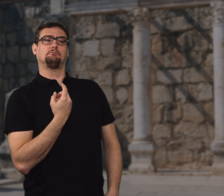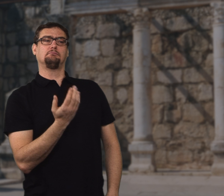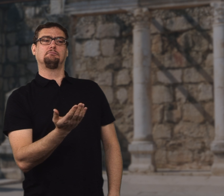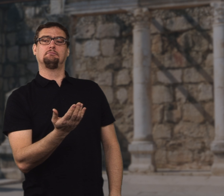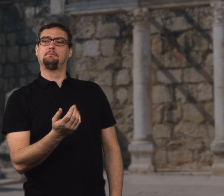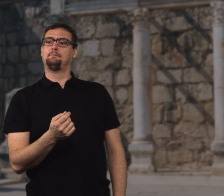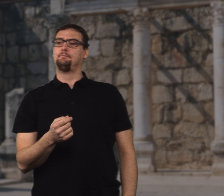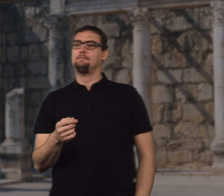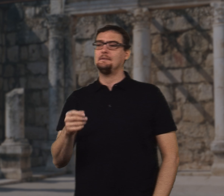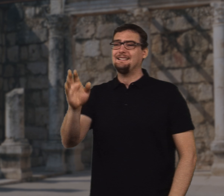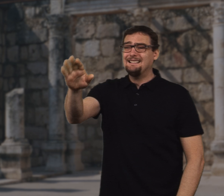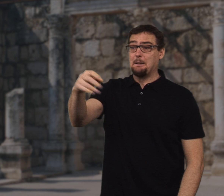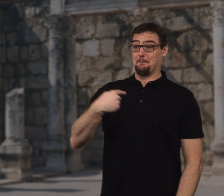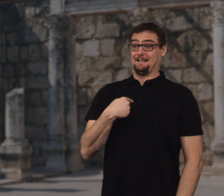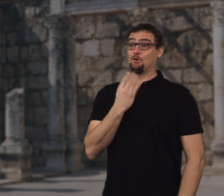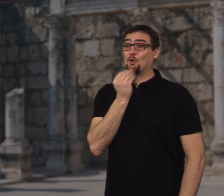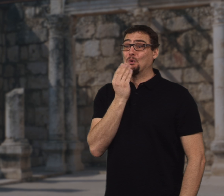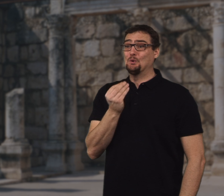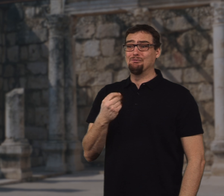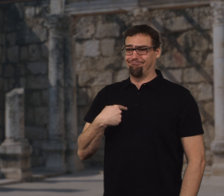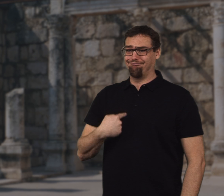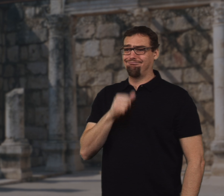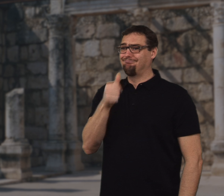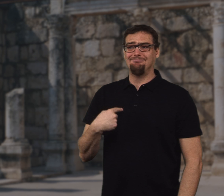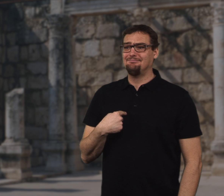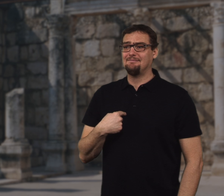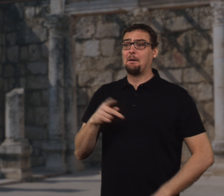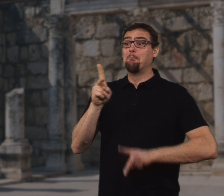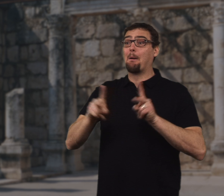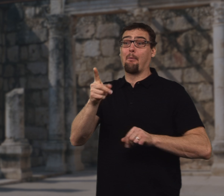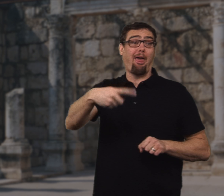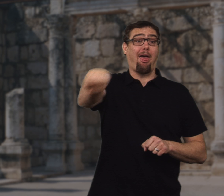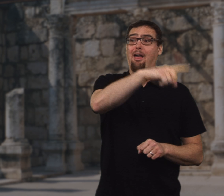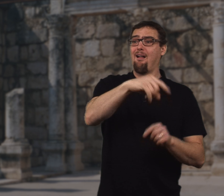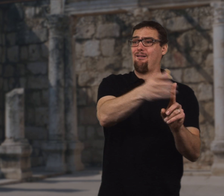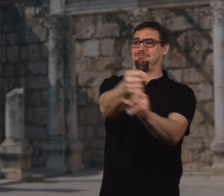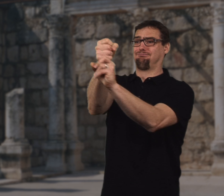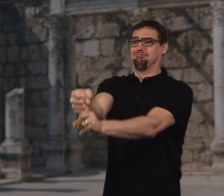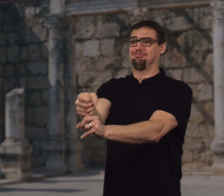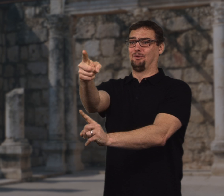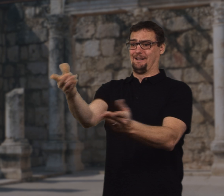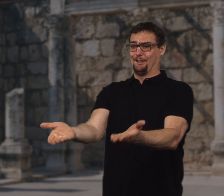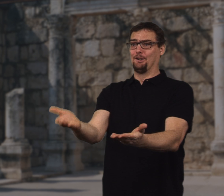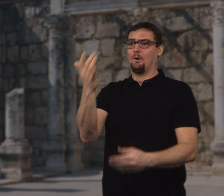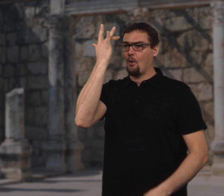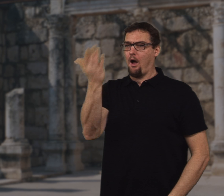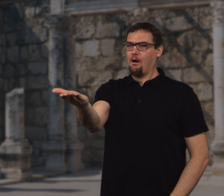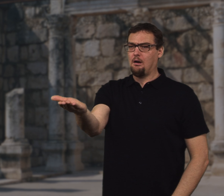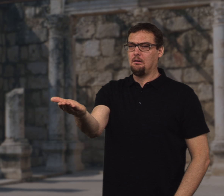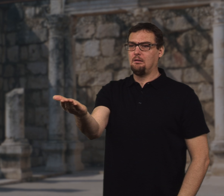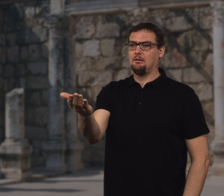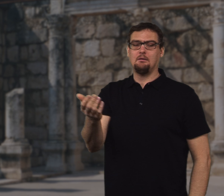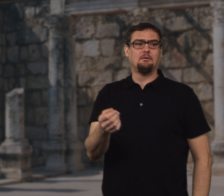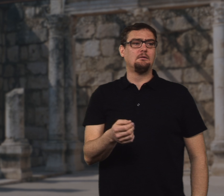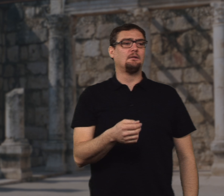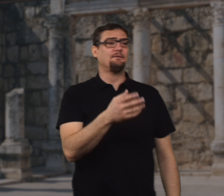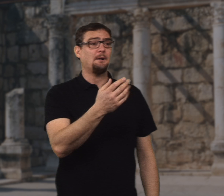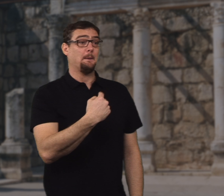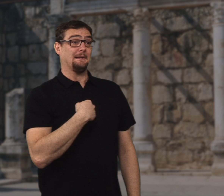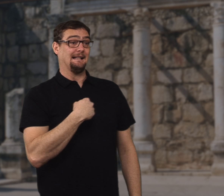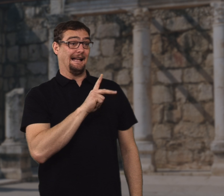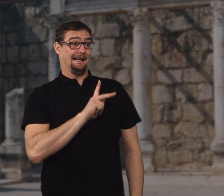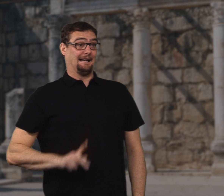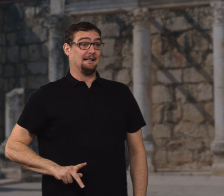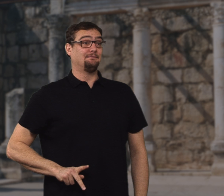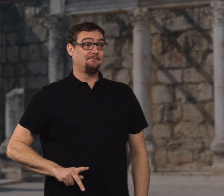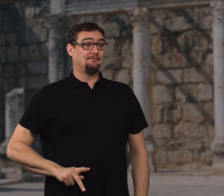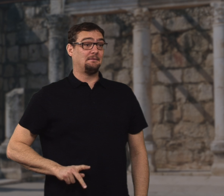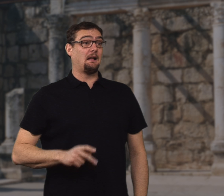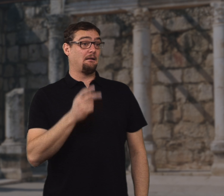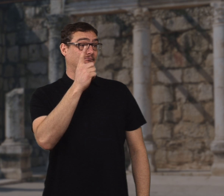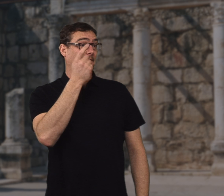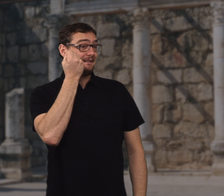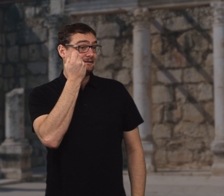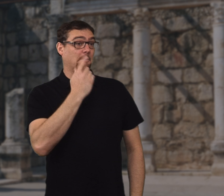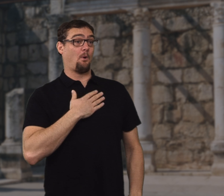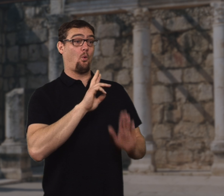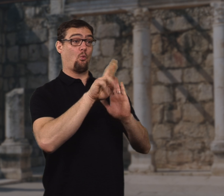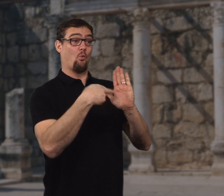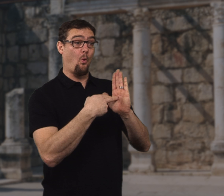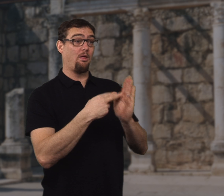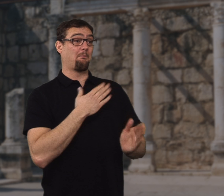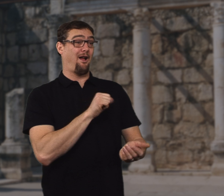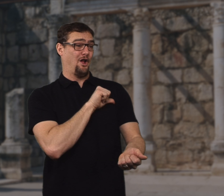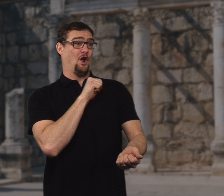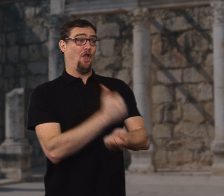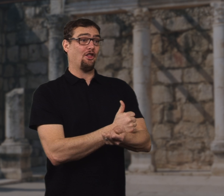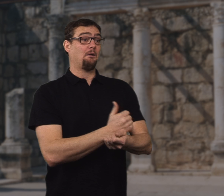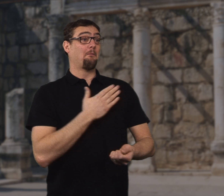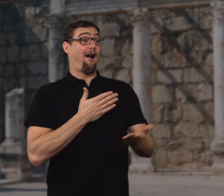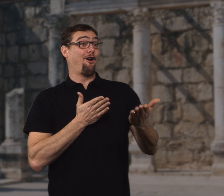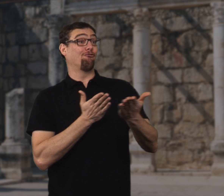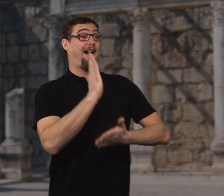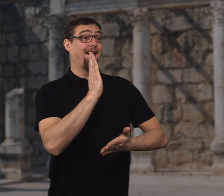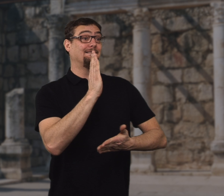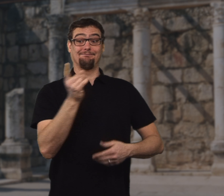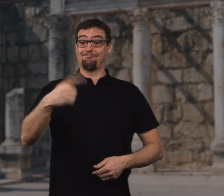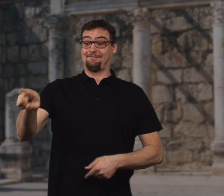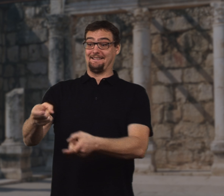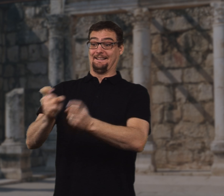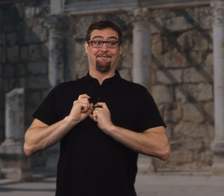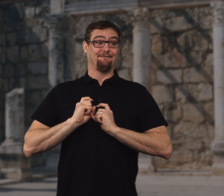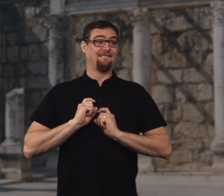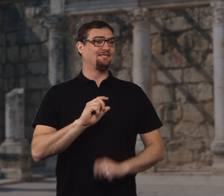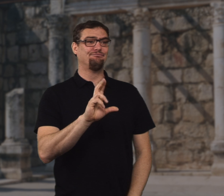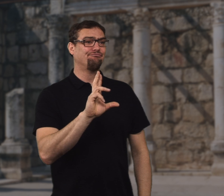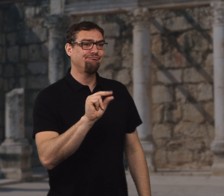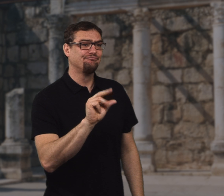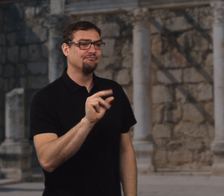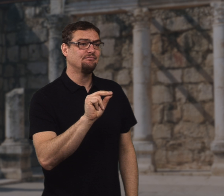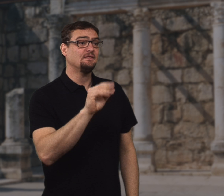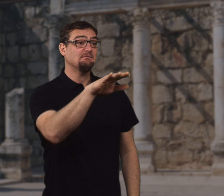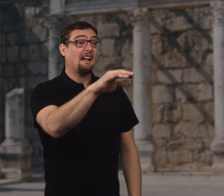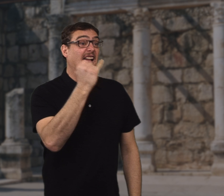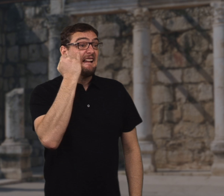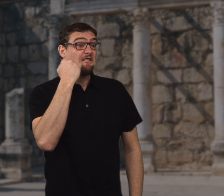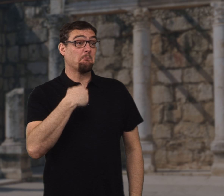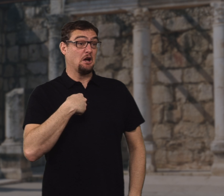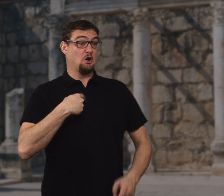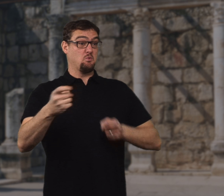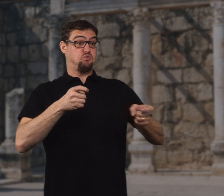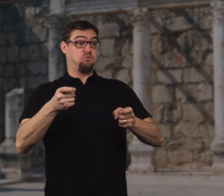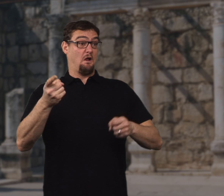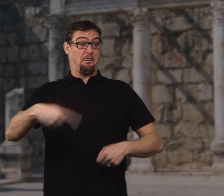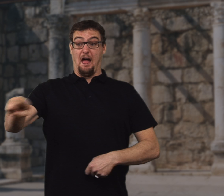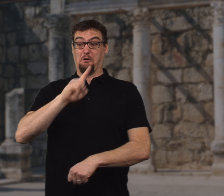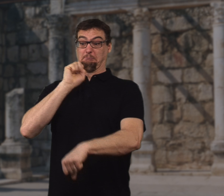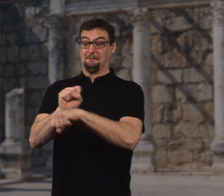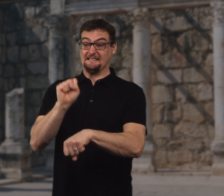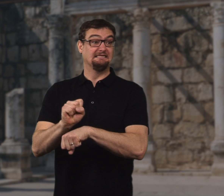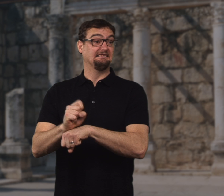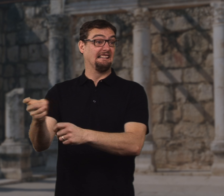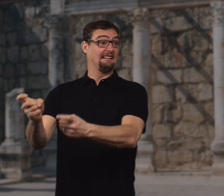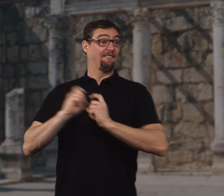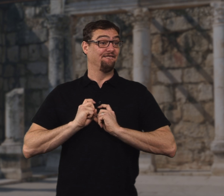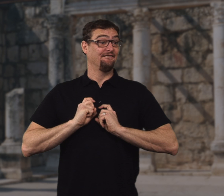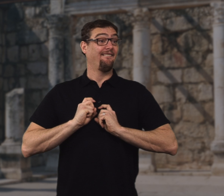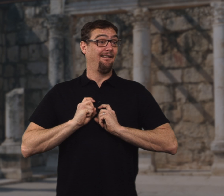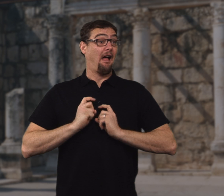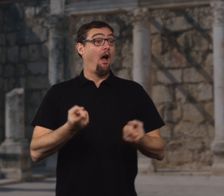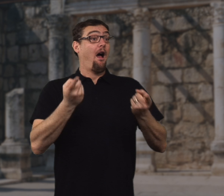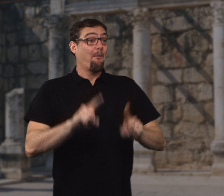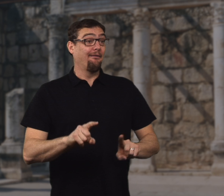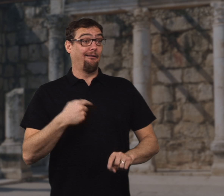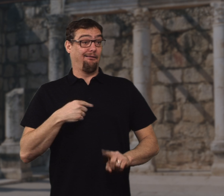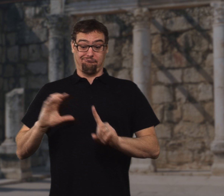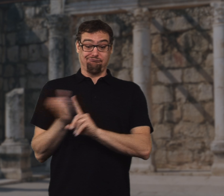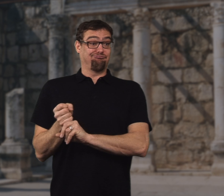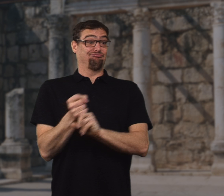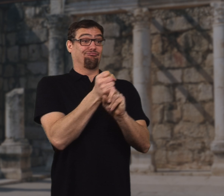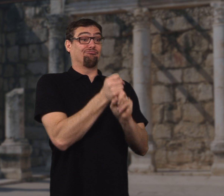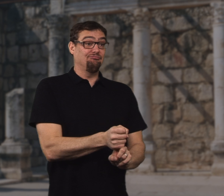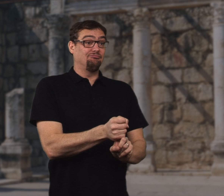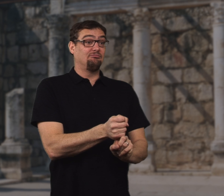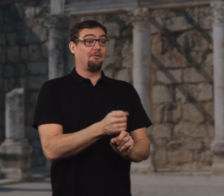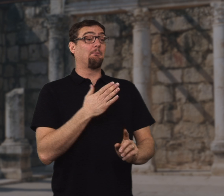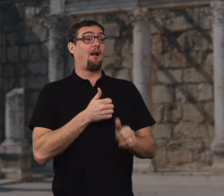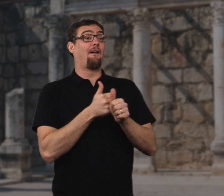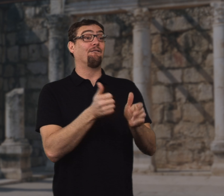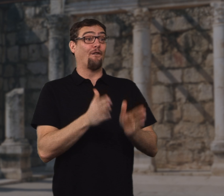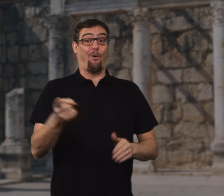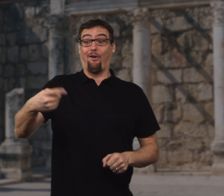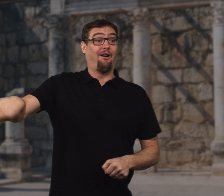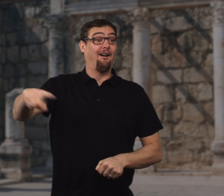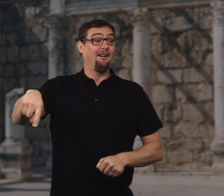“Your own people and chief priests handed You over to me. What have You done?” Jesus answered, “My kingdom is not of this world;